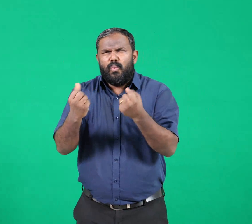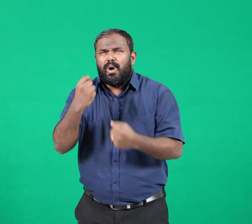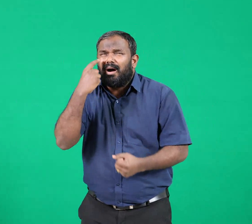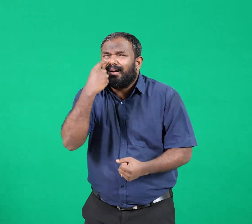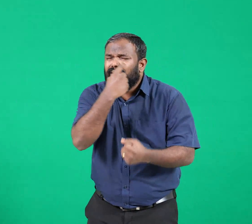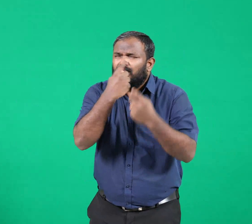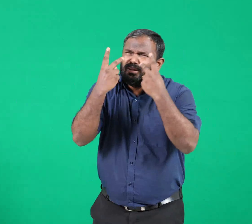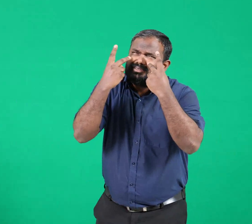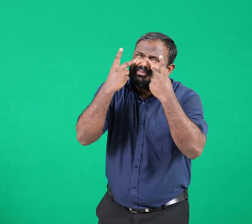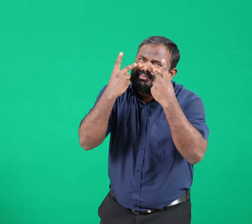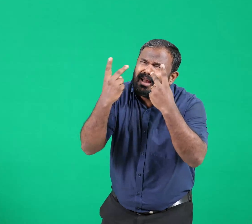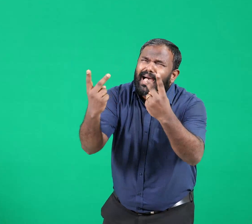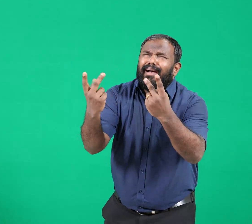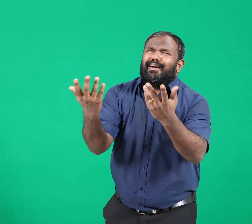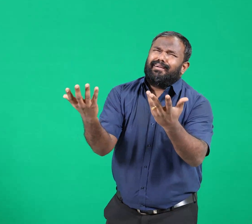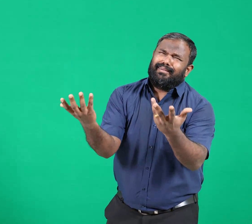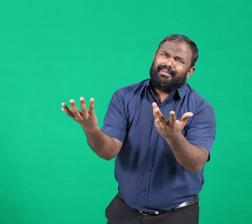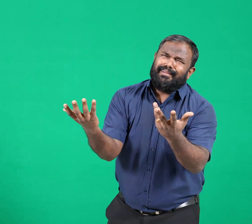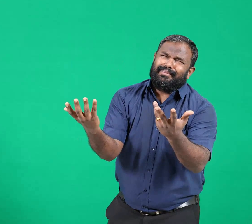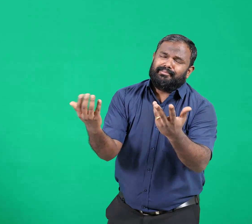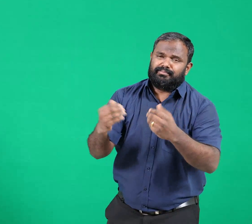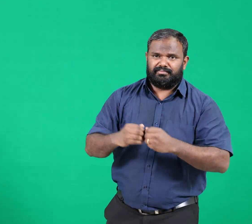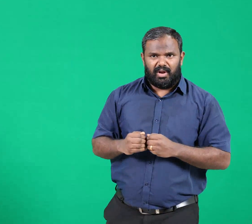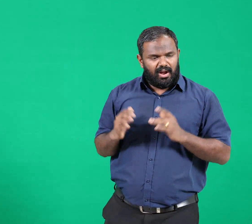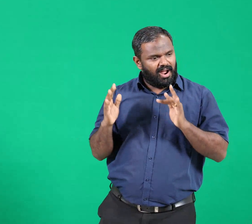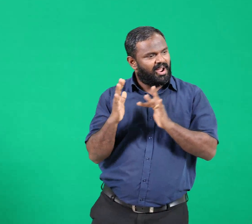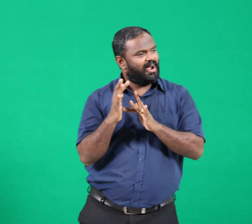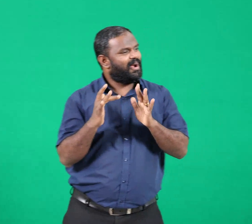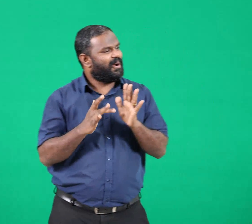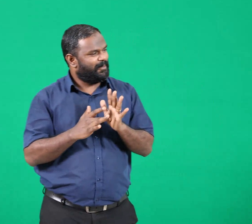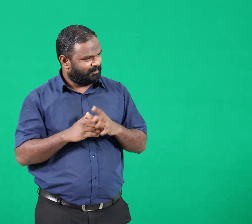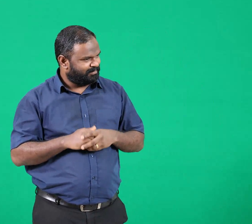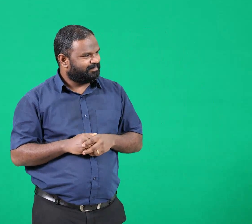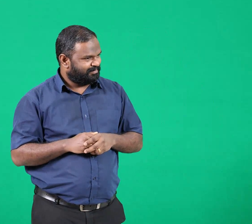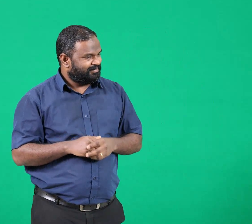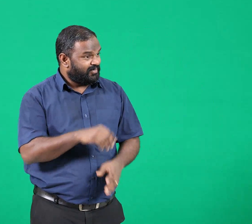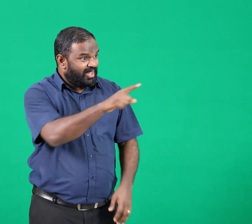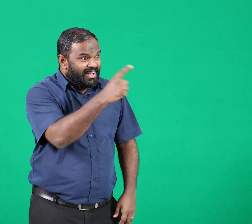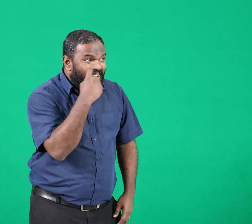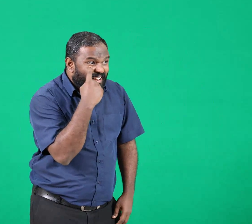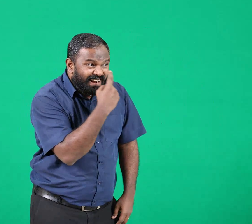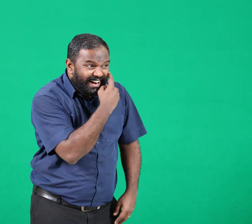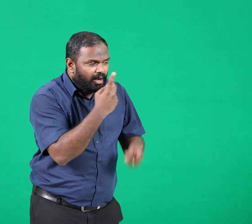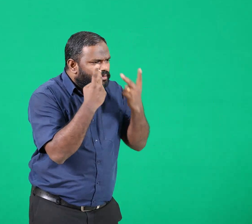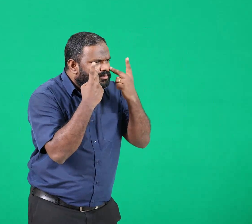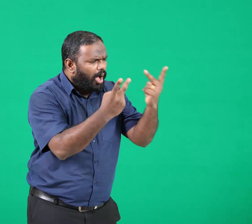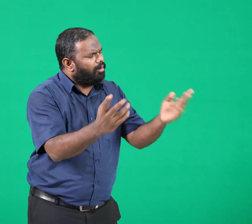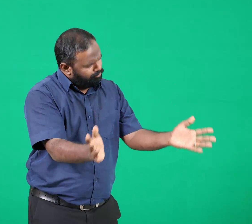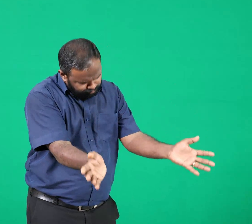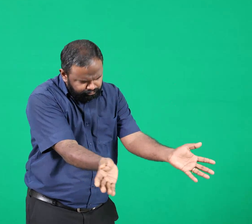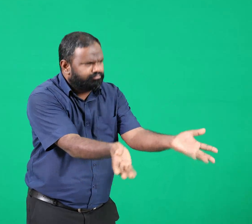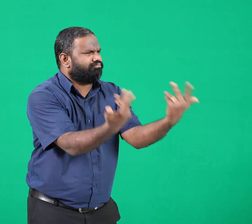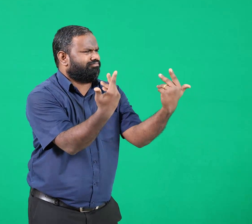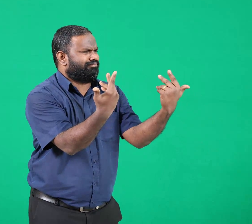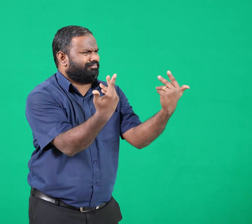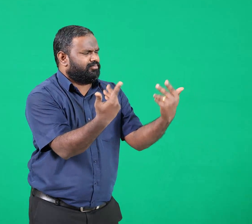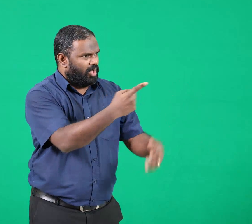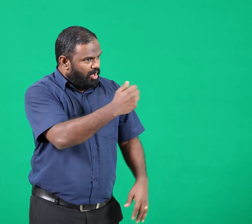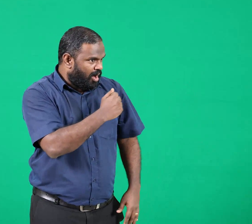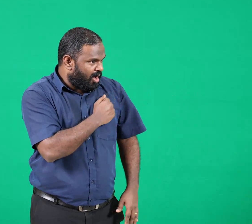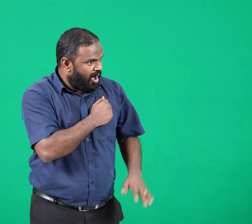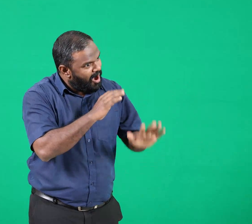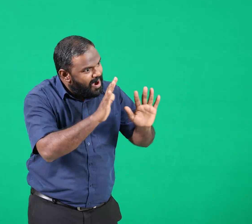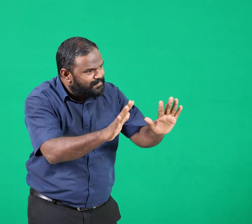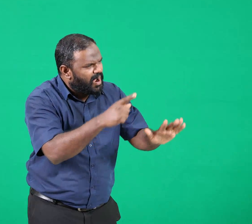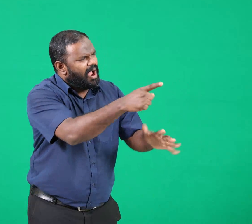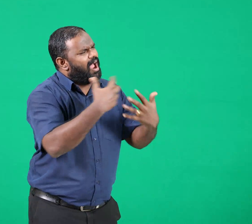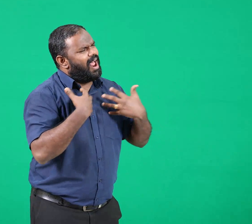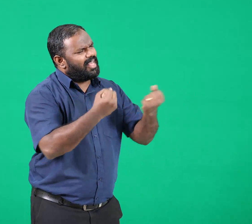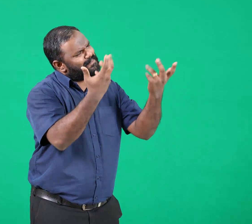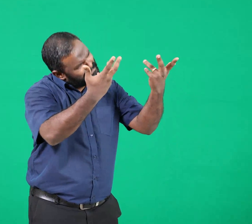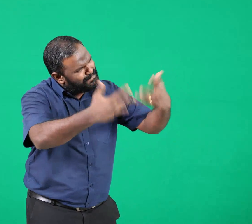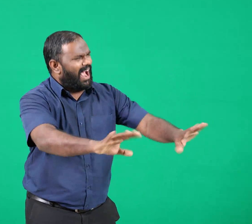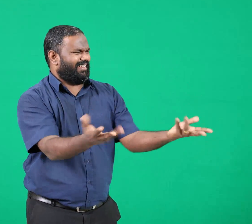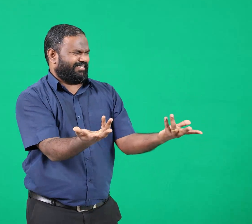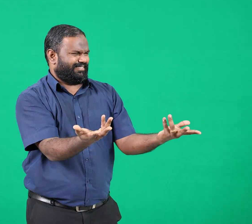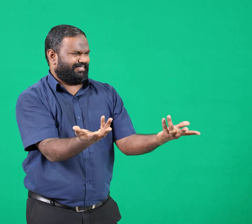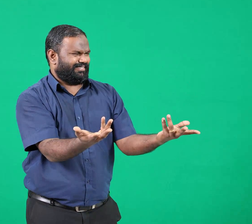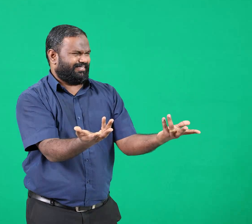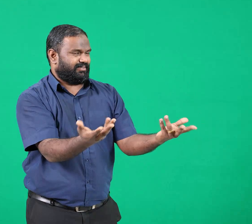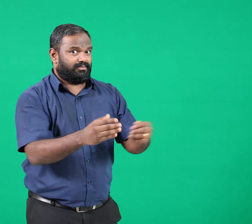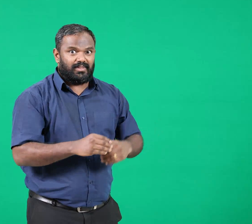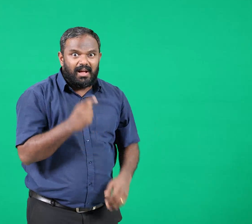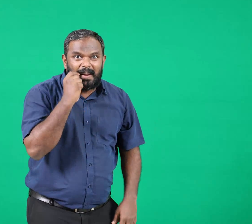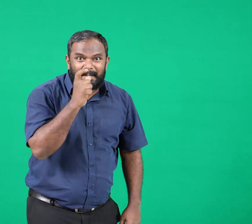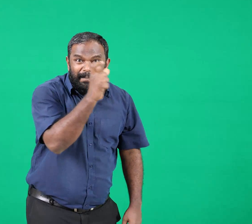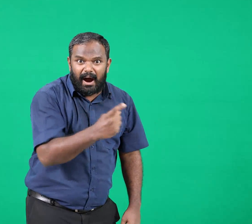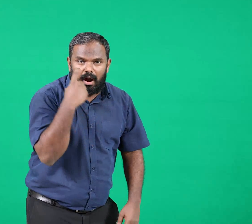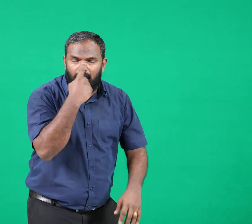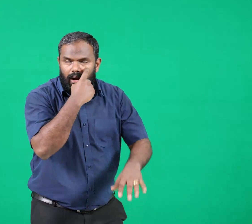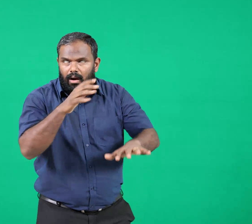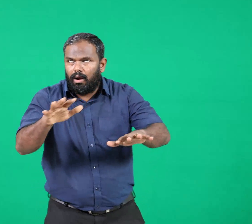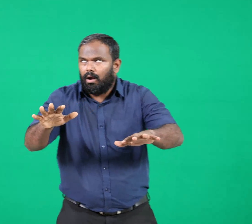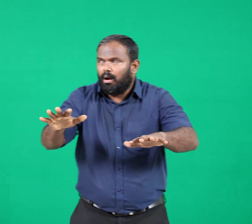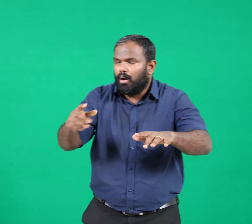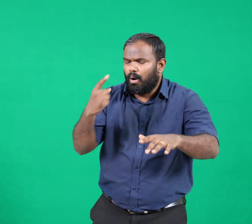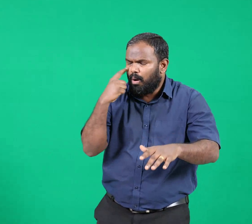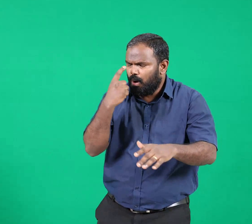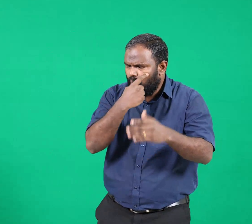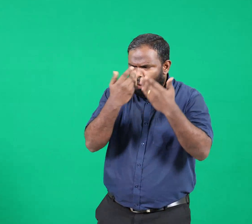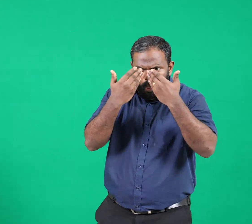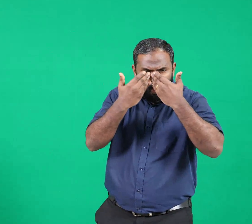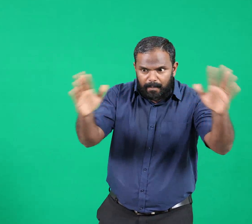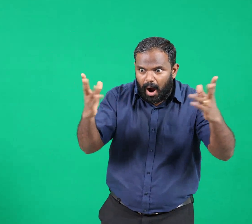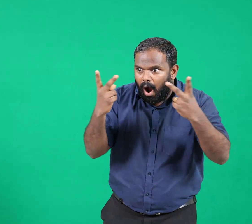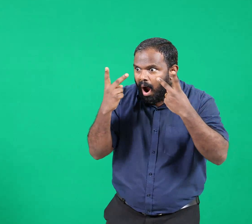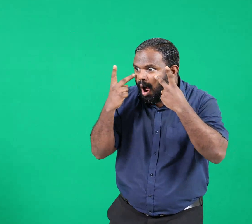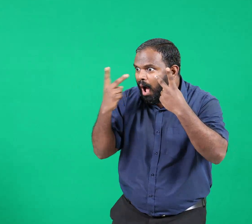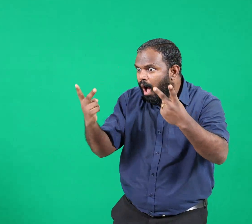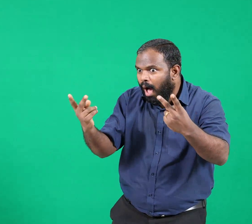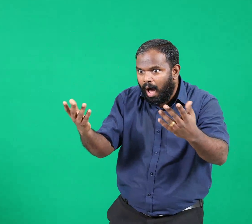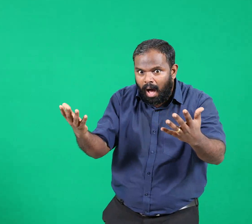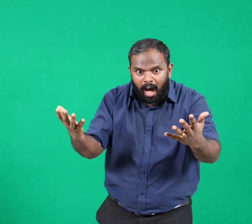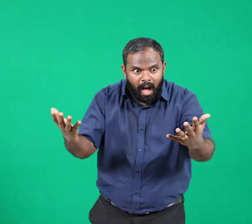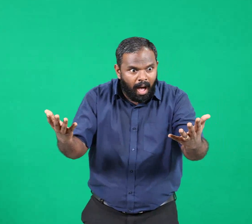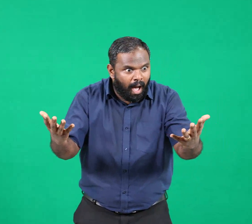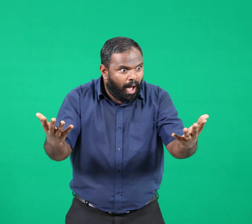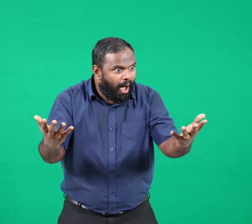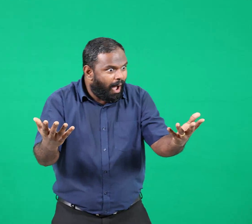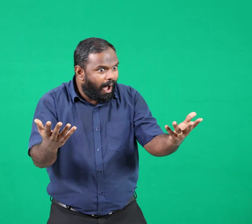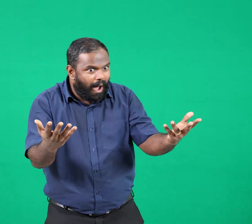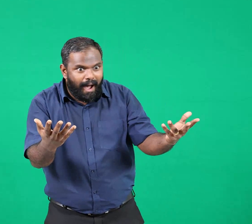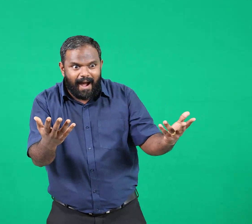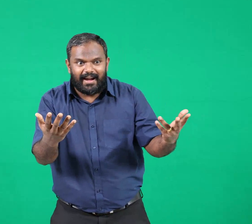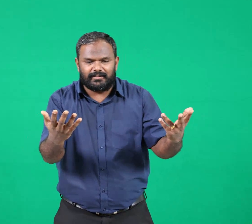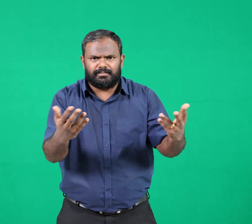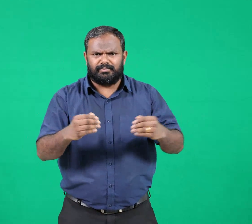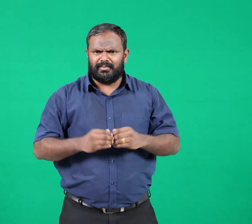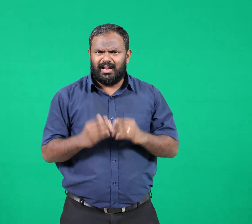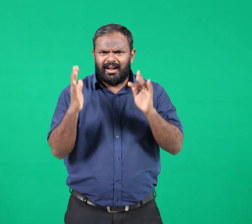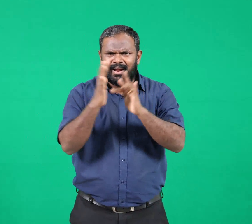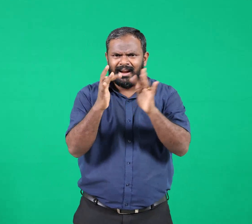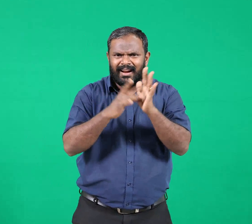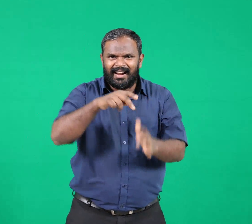"Receive your sight!" Jesus replied. " Your faith has healed you."